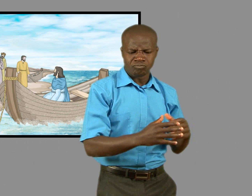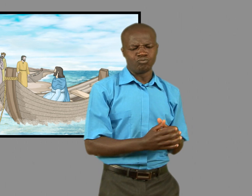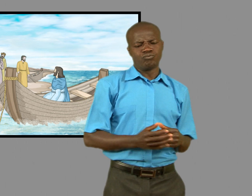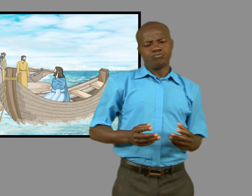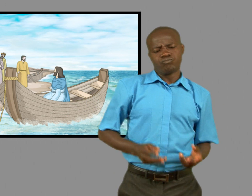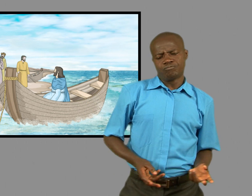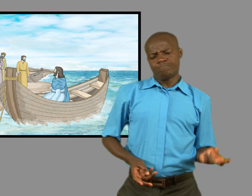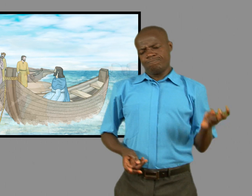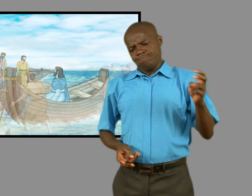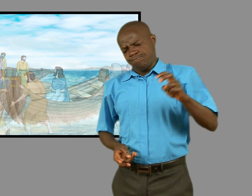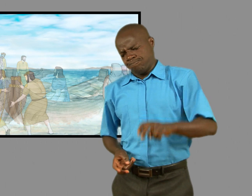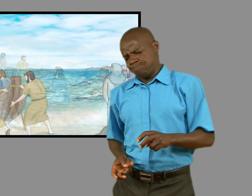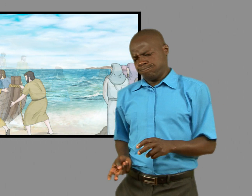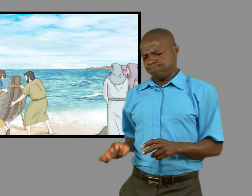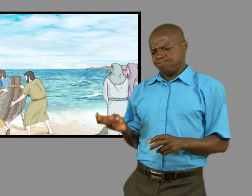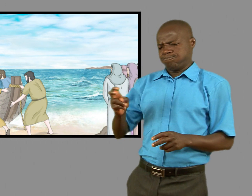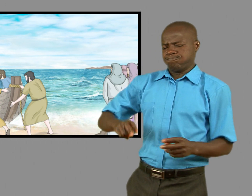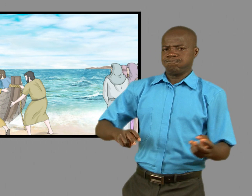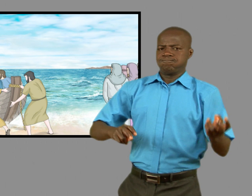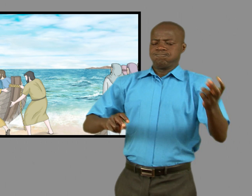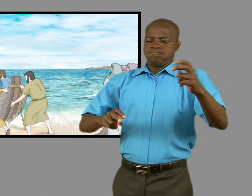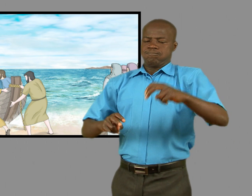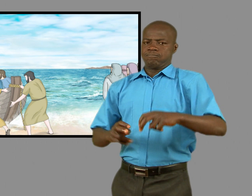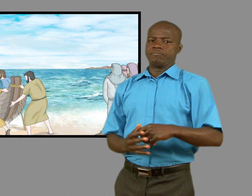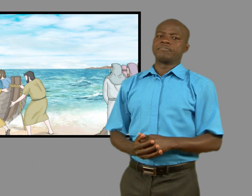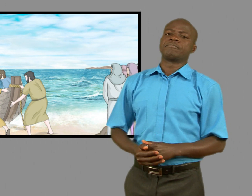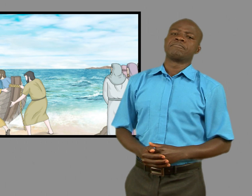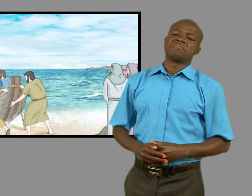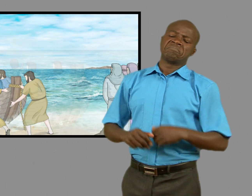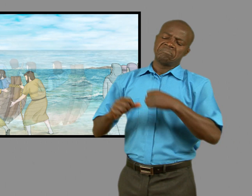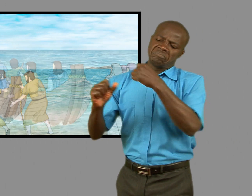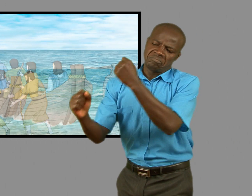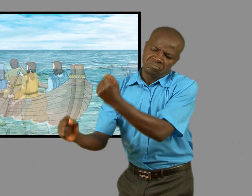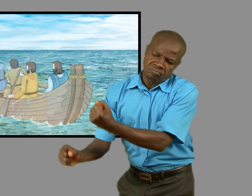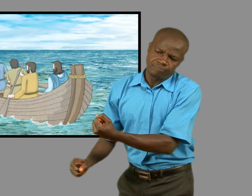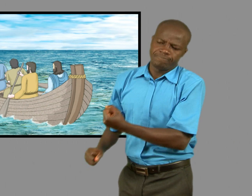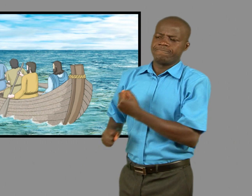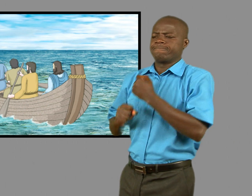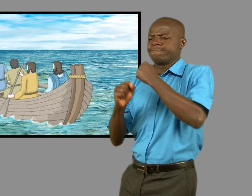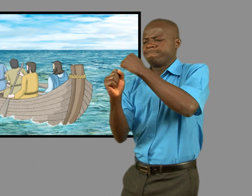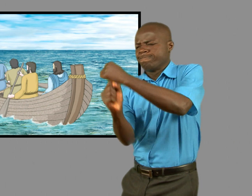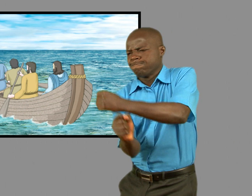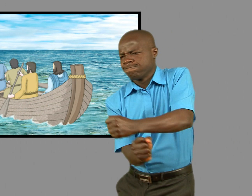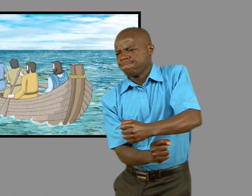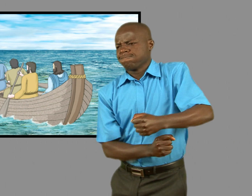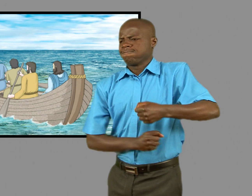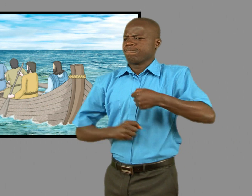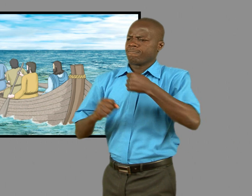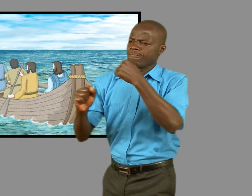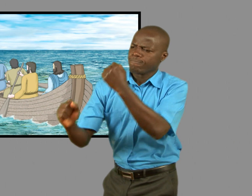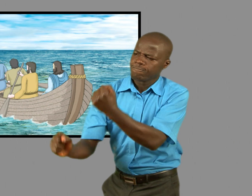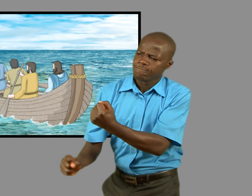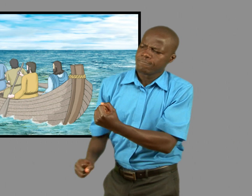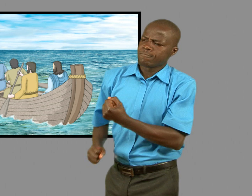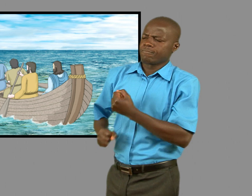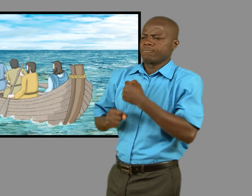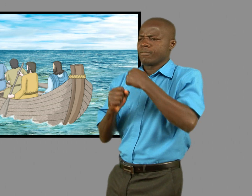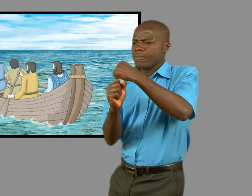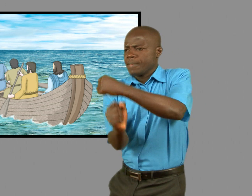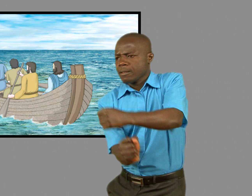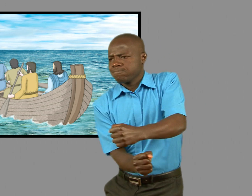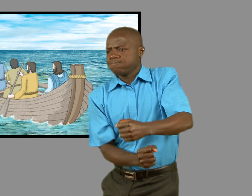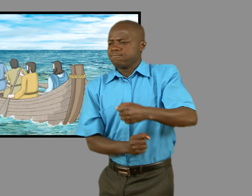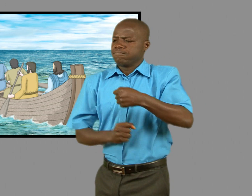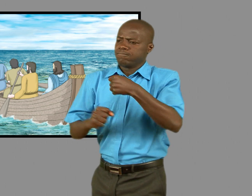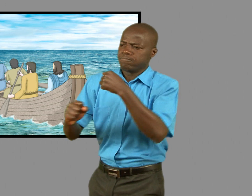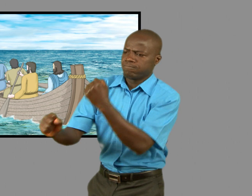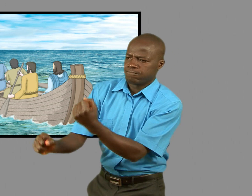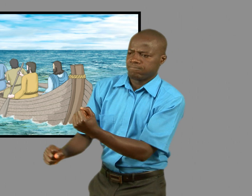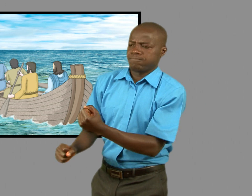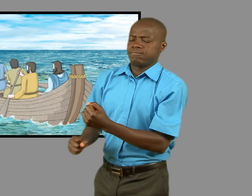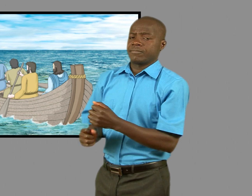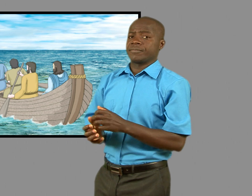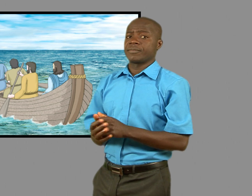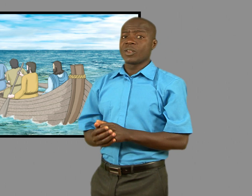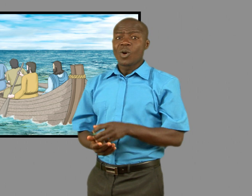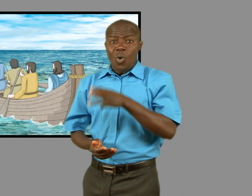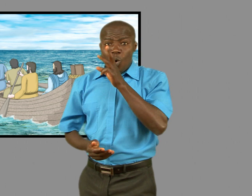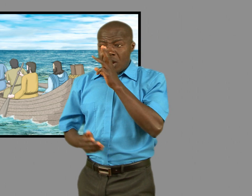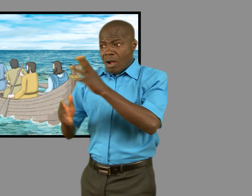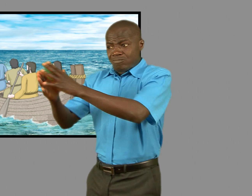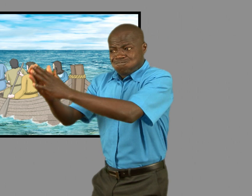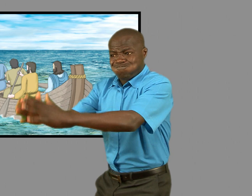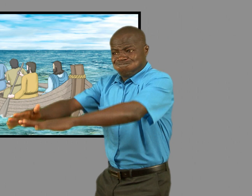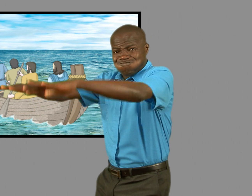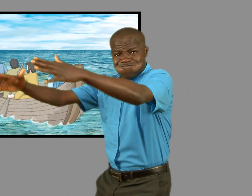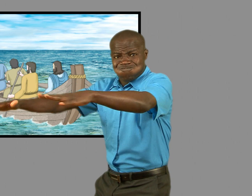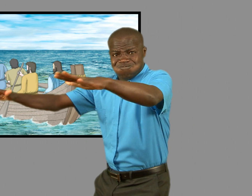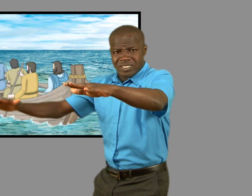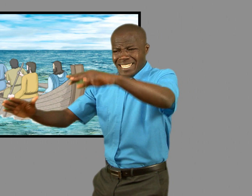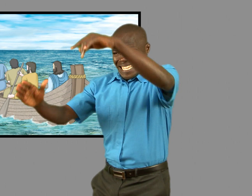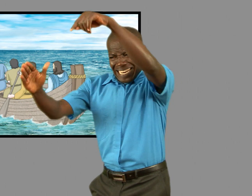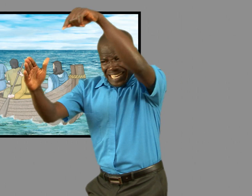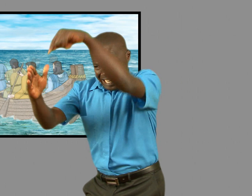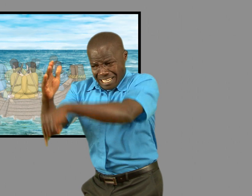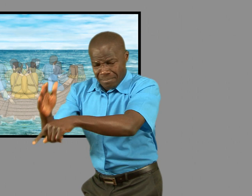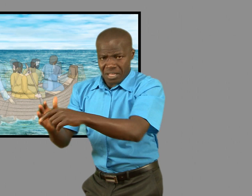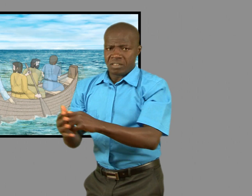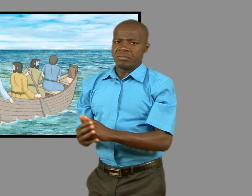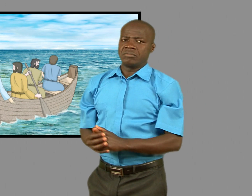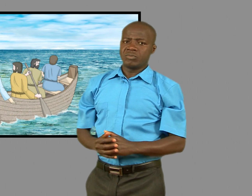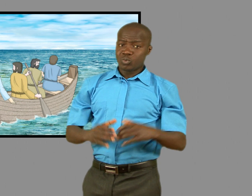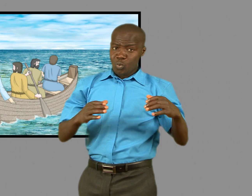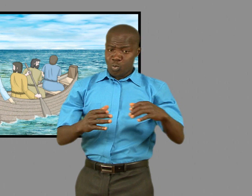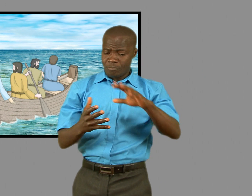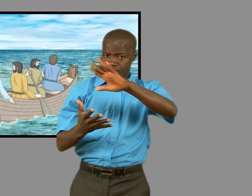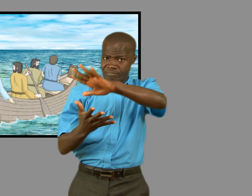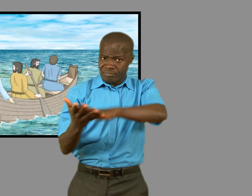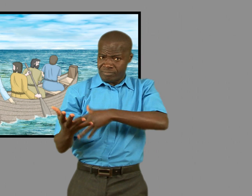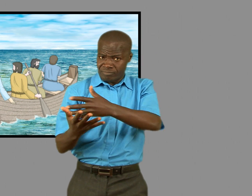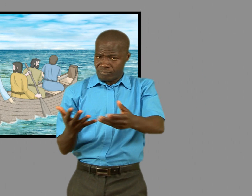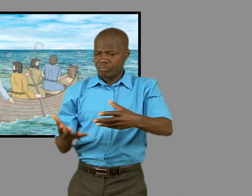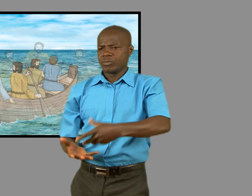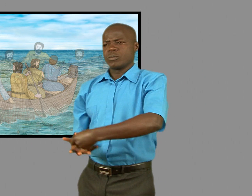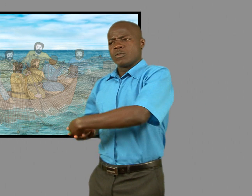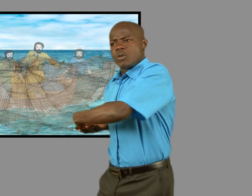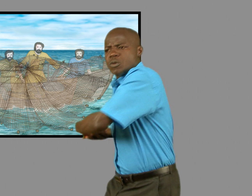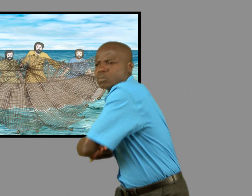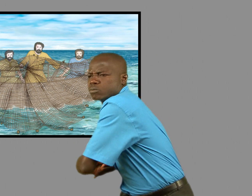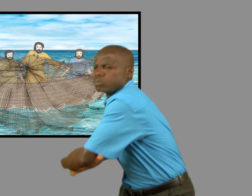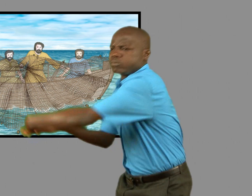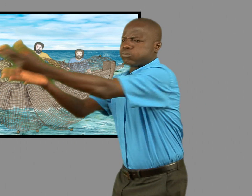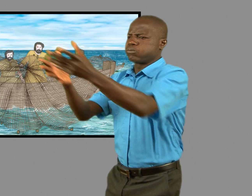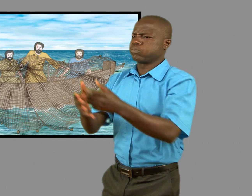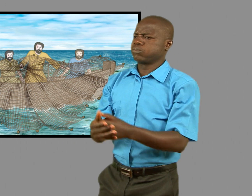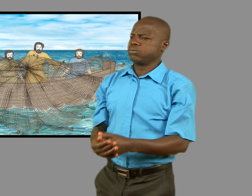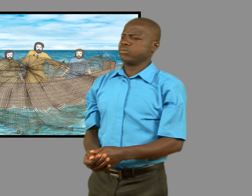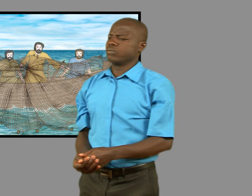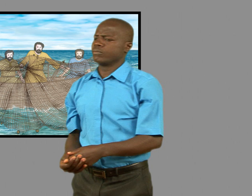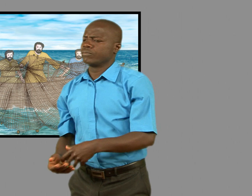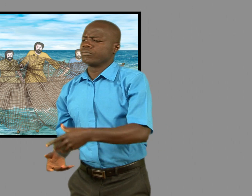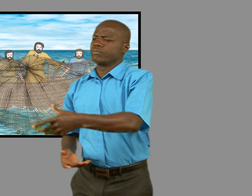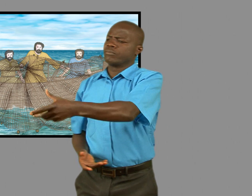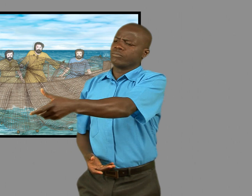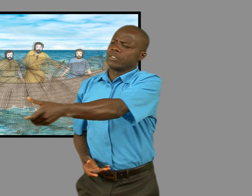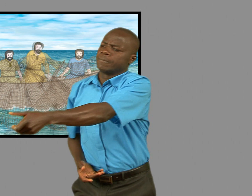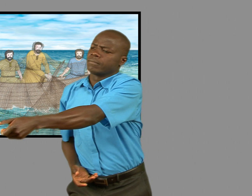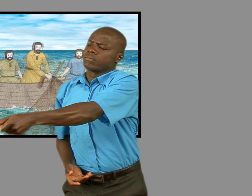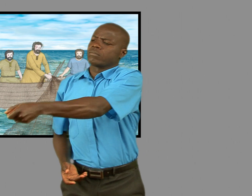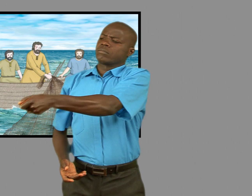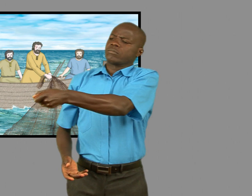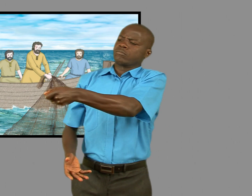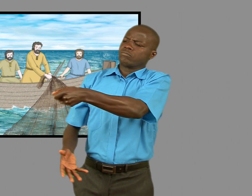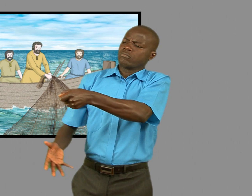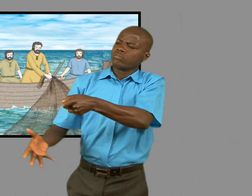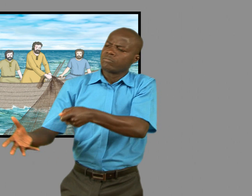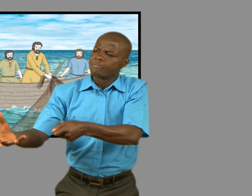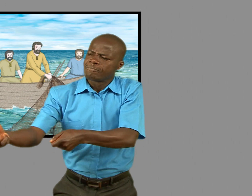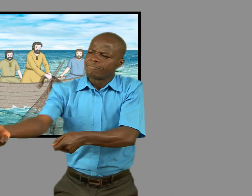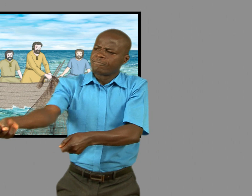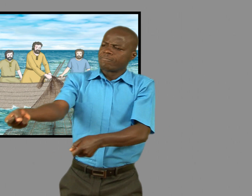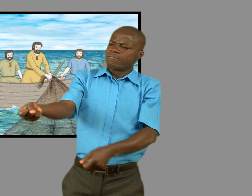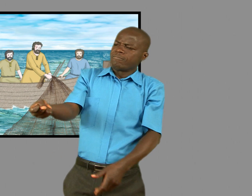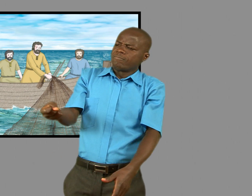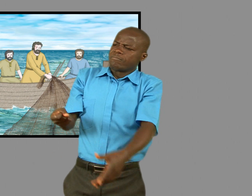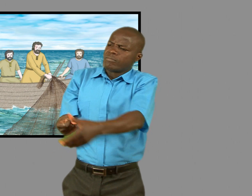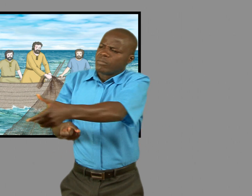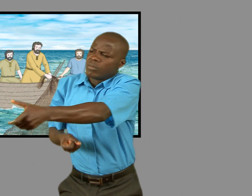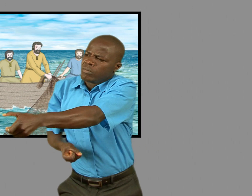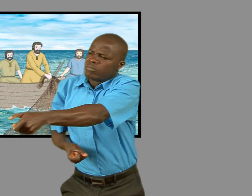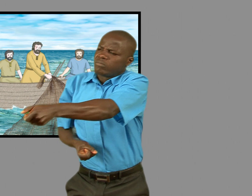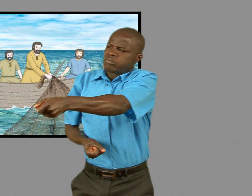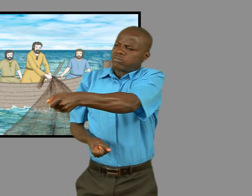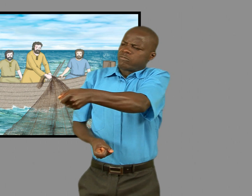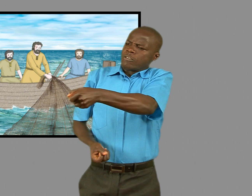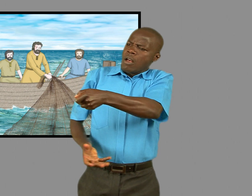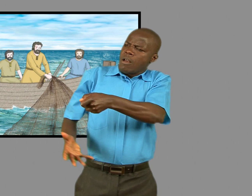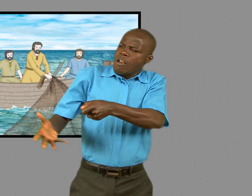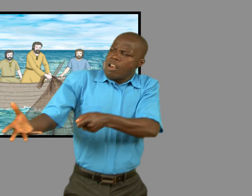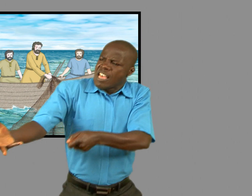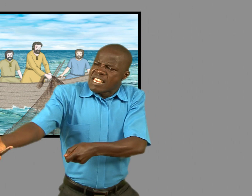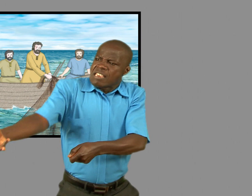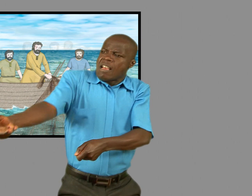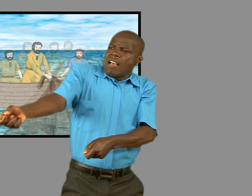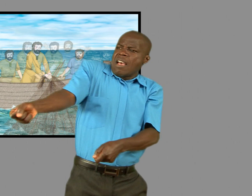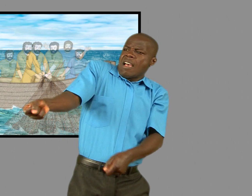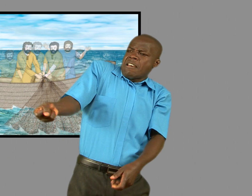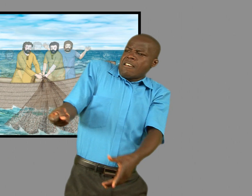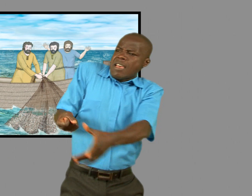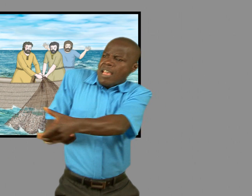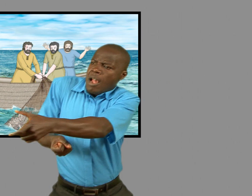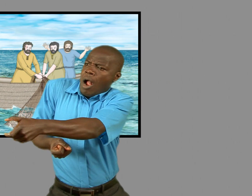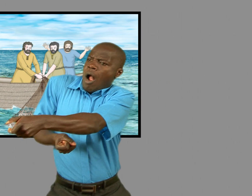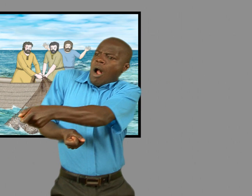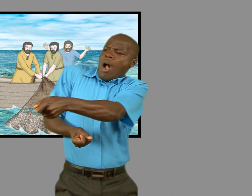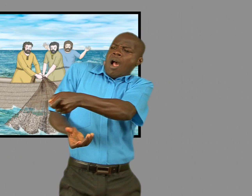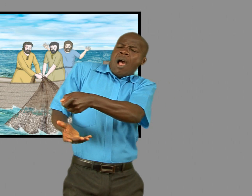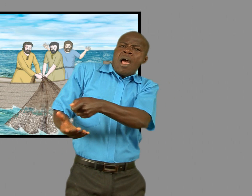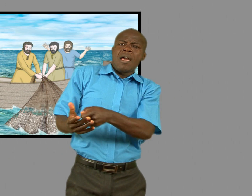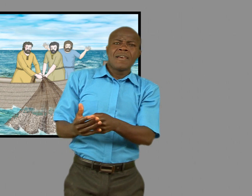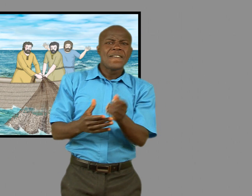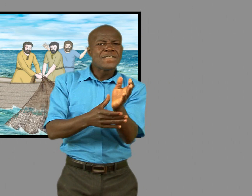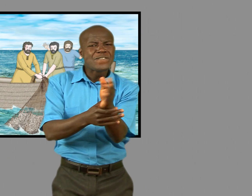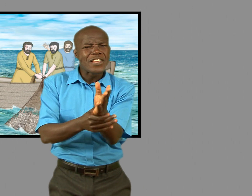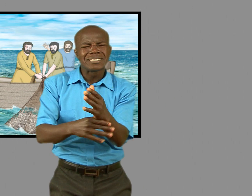When Jesus had finished speaking, He said to Simon, “Put out into deep water and let down your nets for a catch.” “Master,” Simon replied, “we have worked hard all night without catching anything. But because You say so, I will let down the nets.”